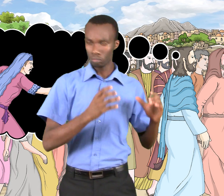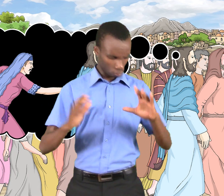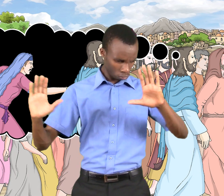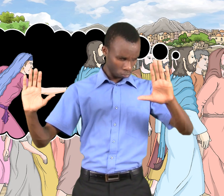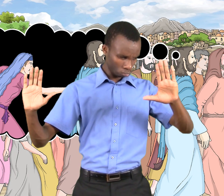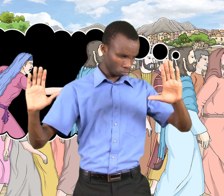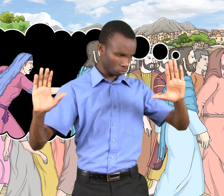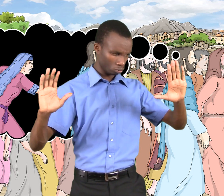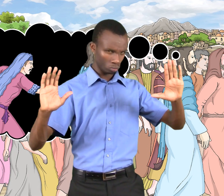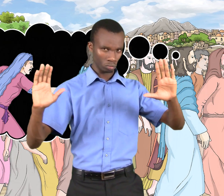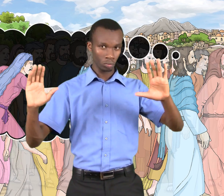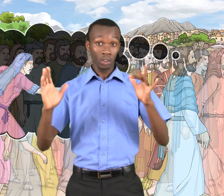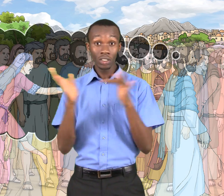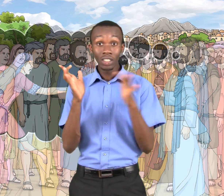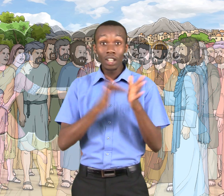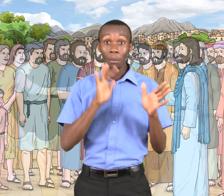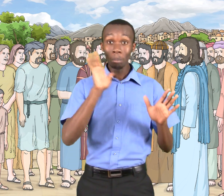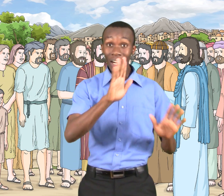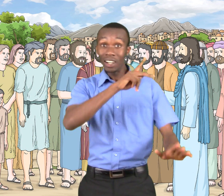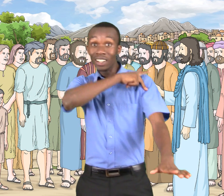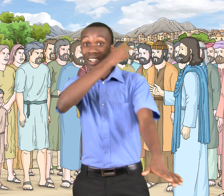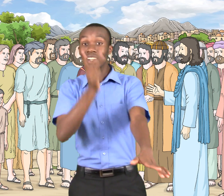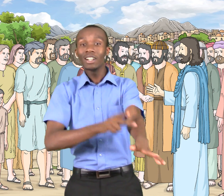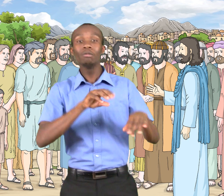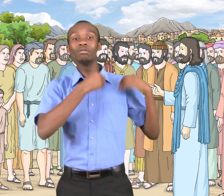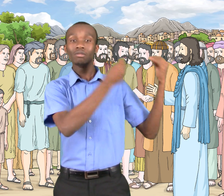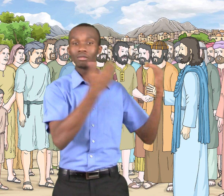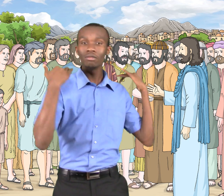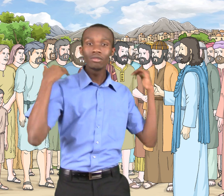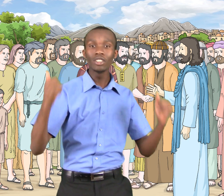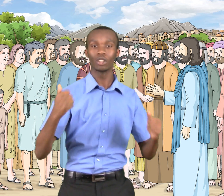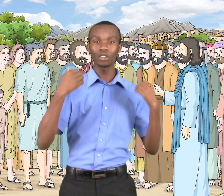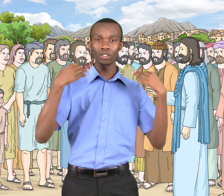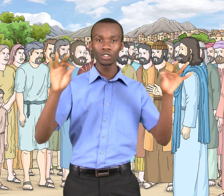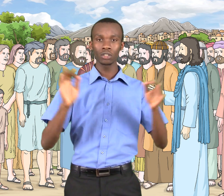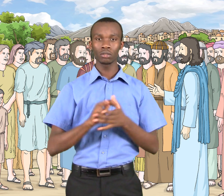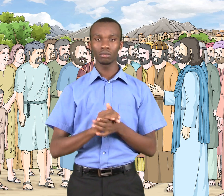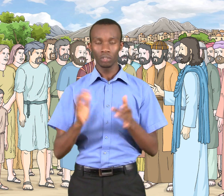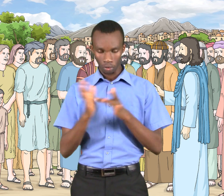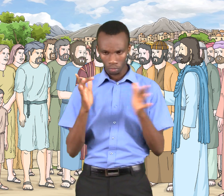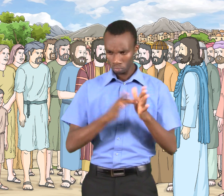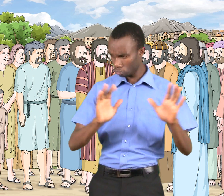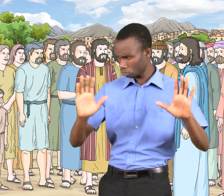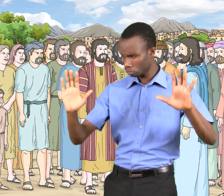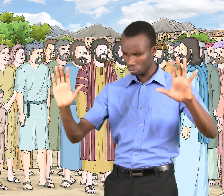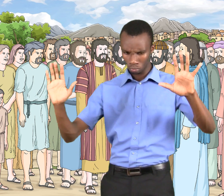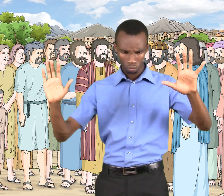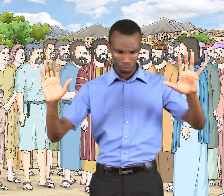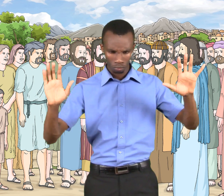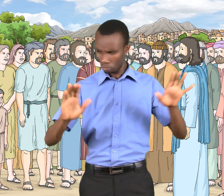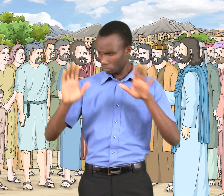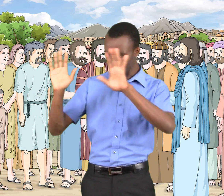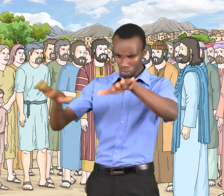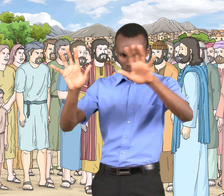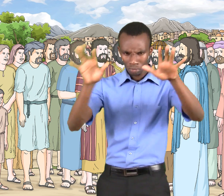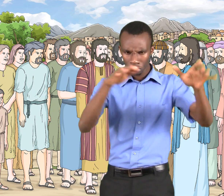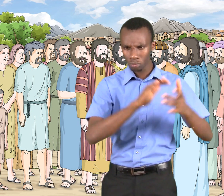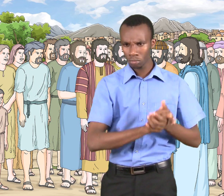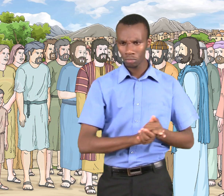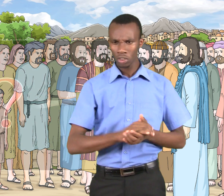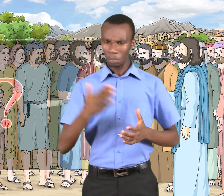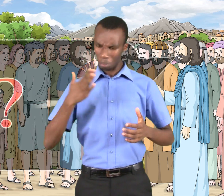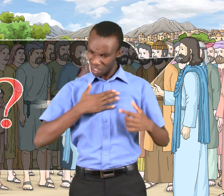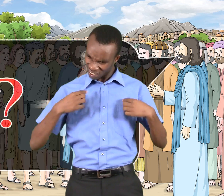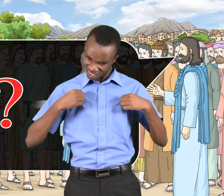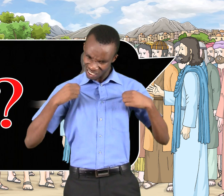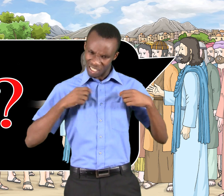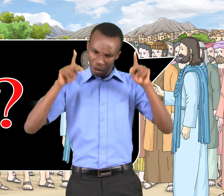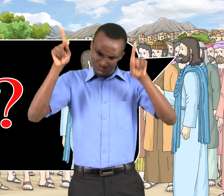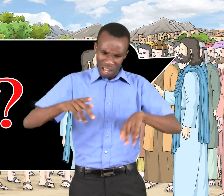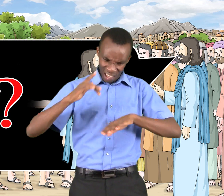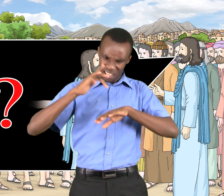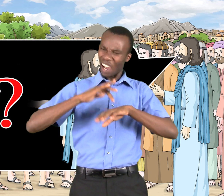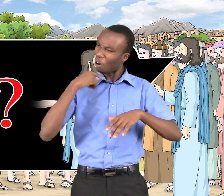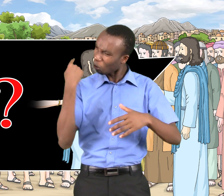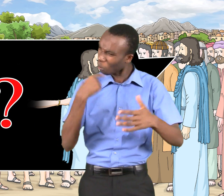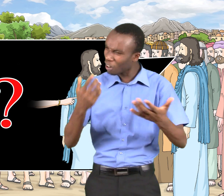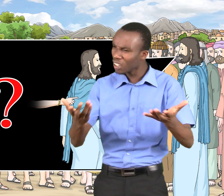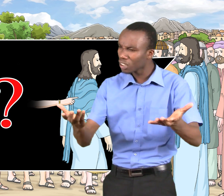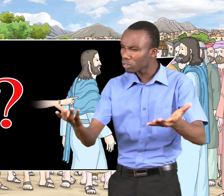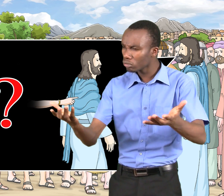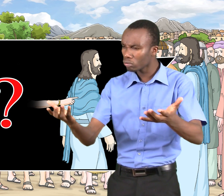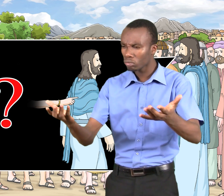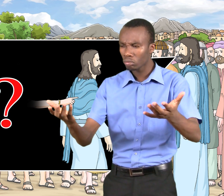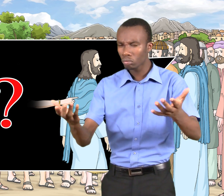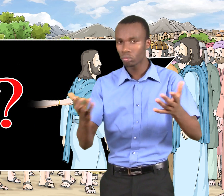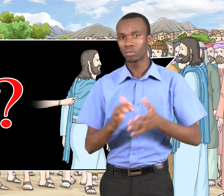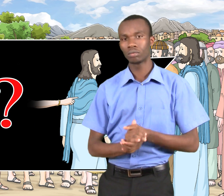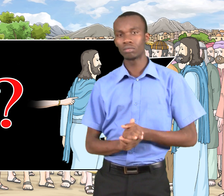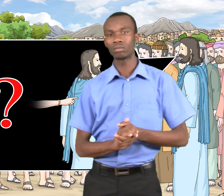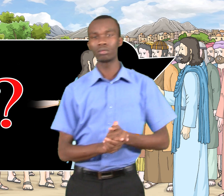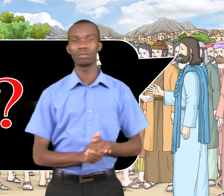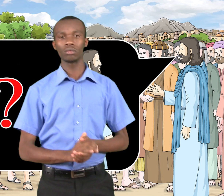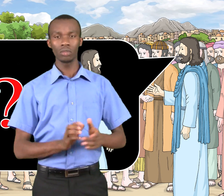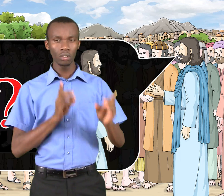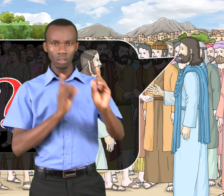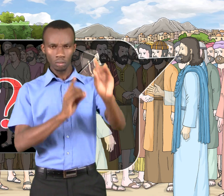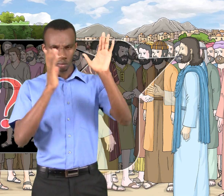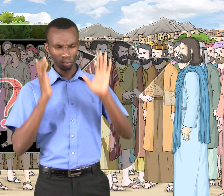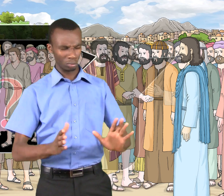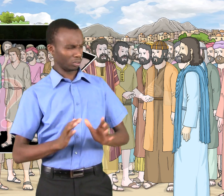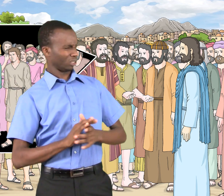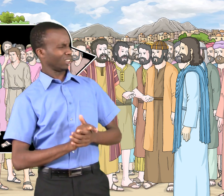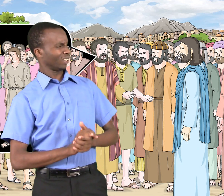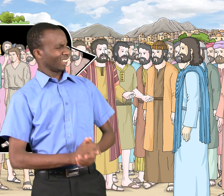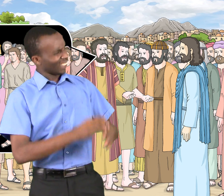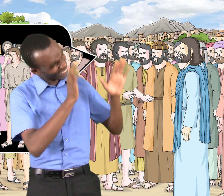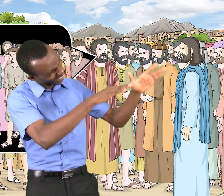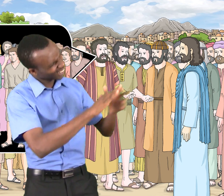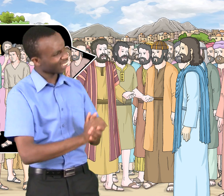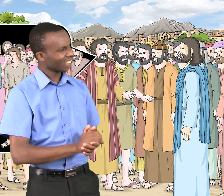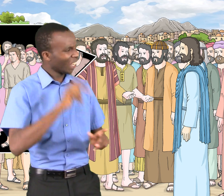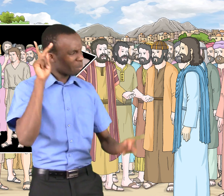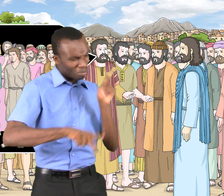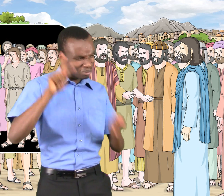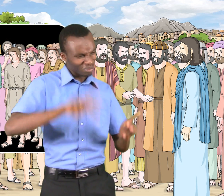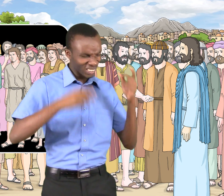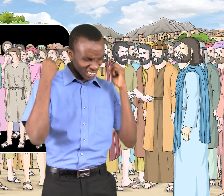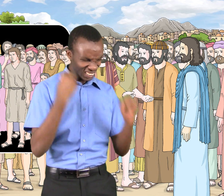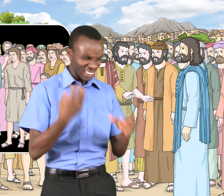Turning to the crowd, He asked, “Who touched My garments?”